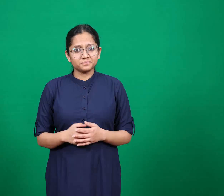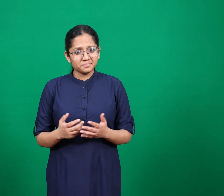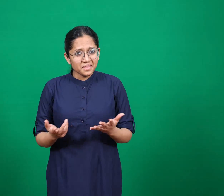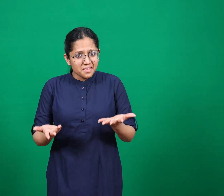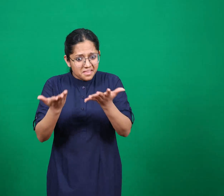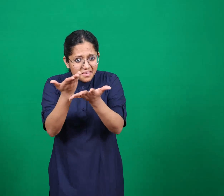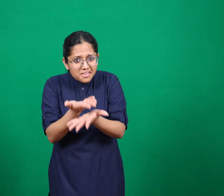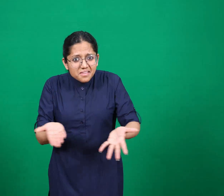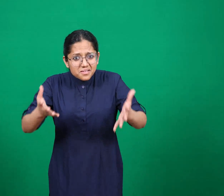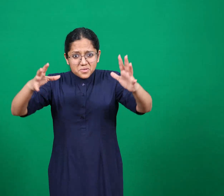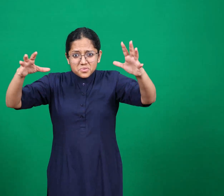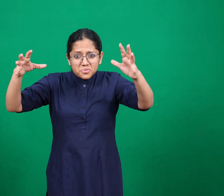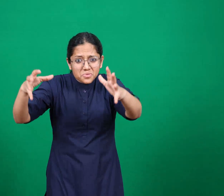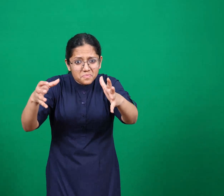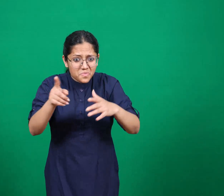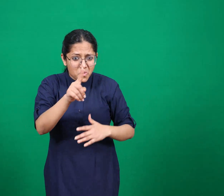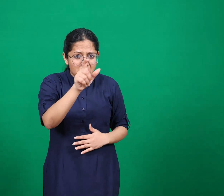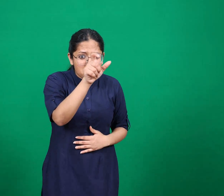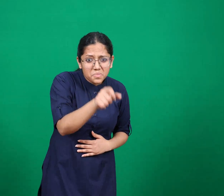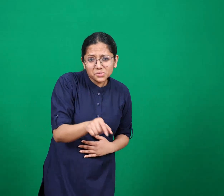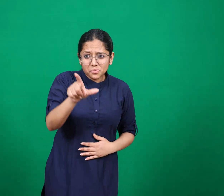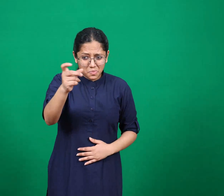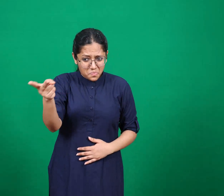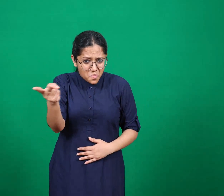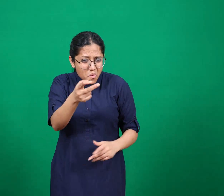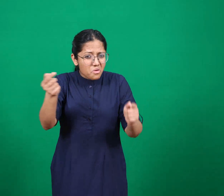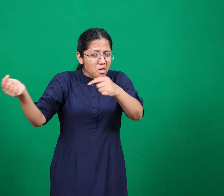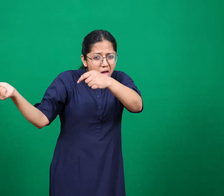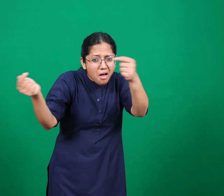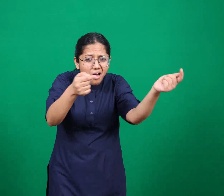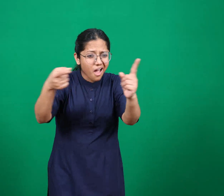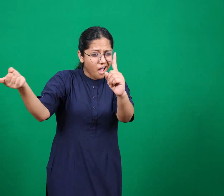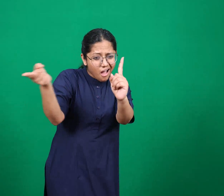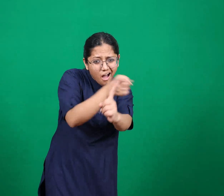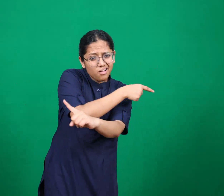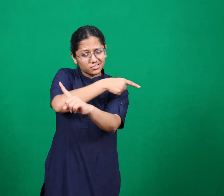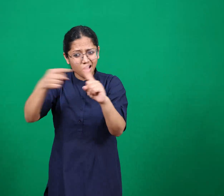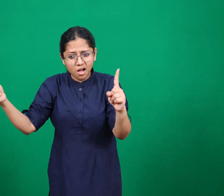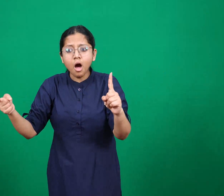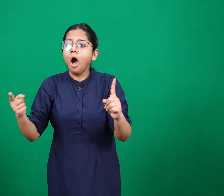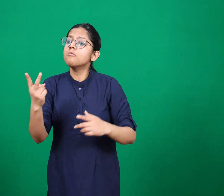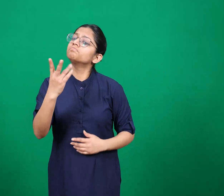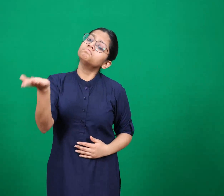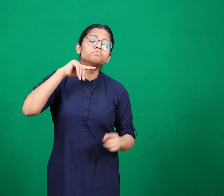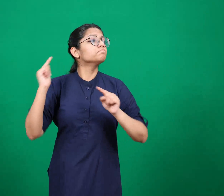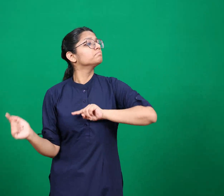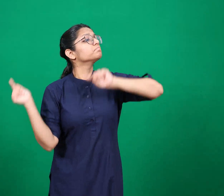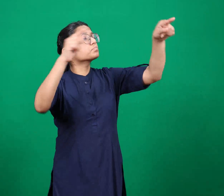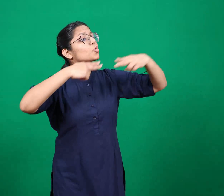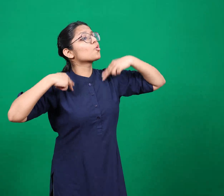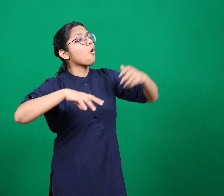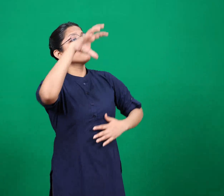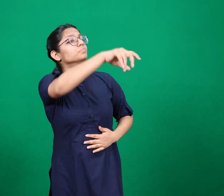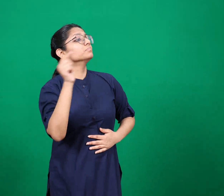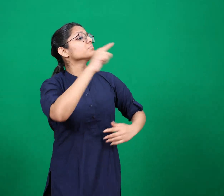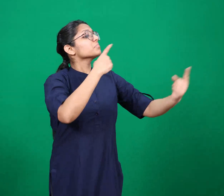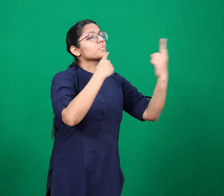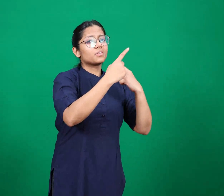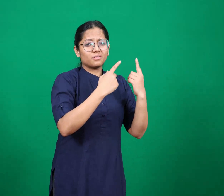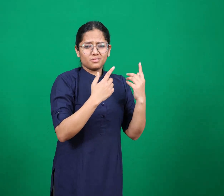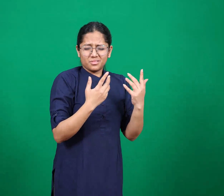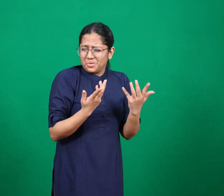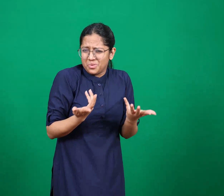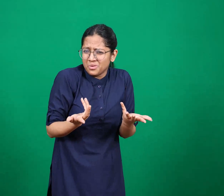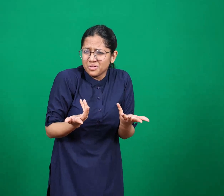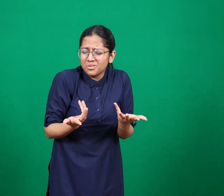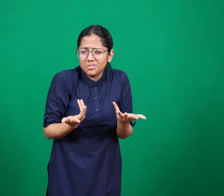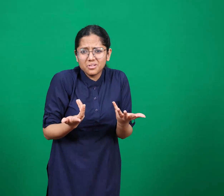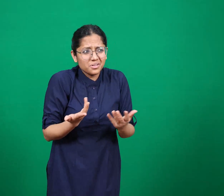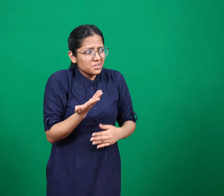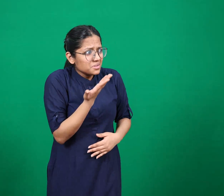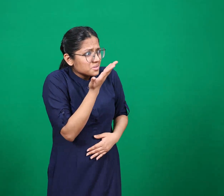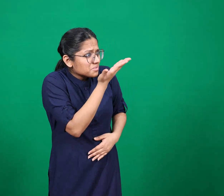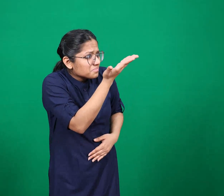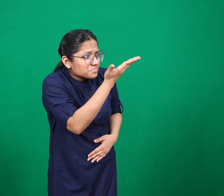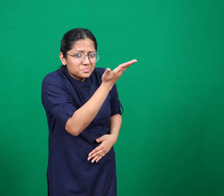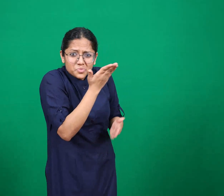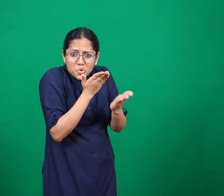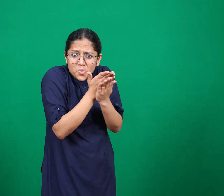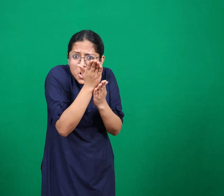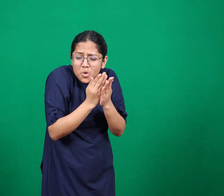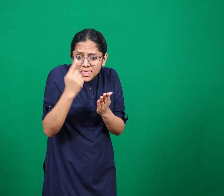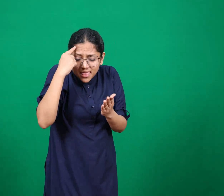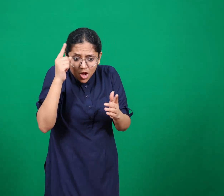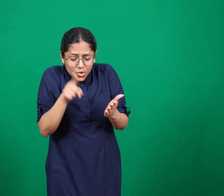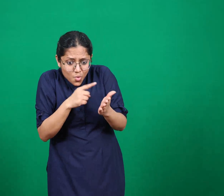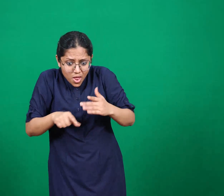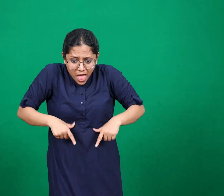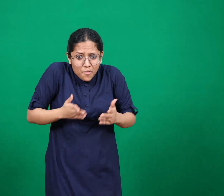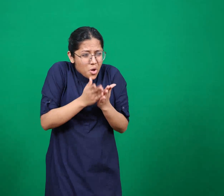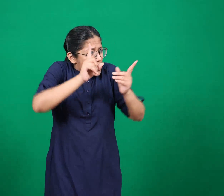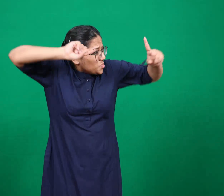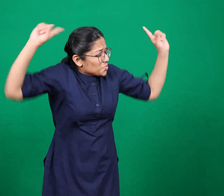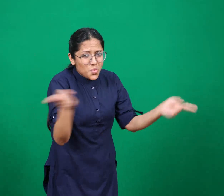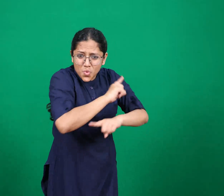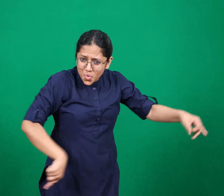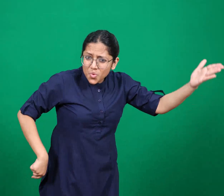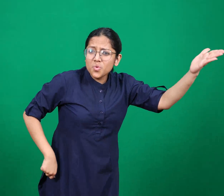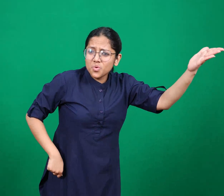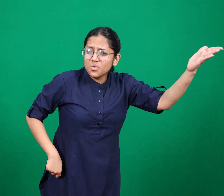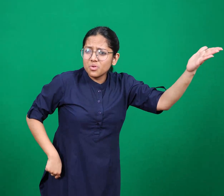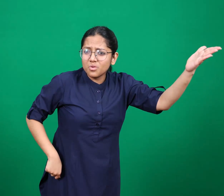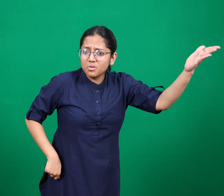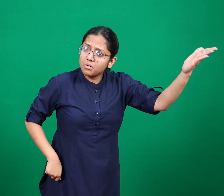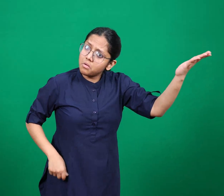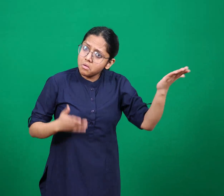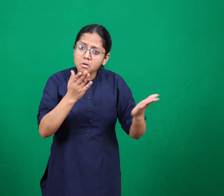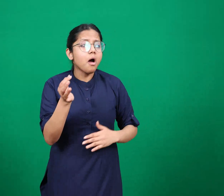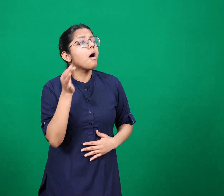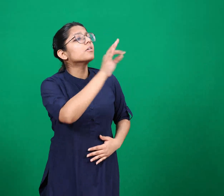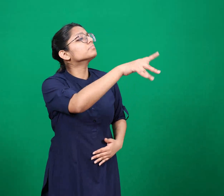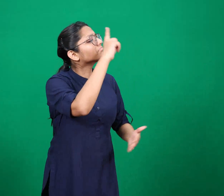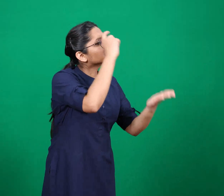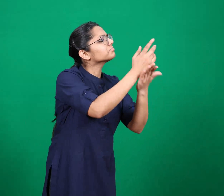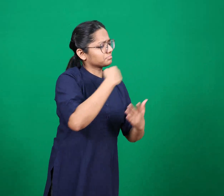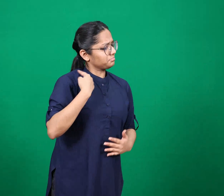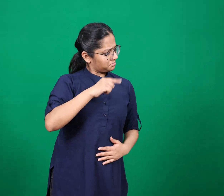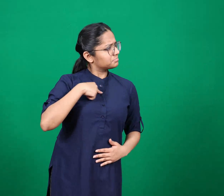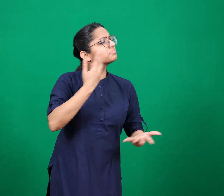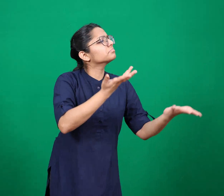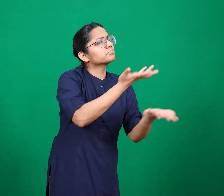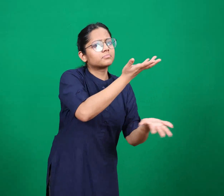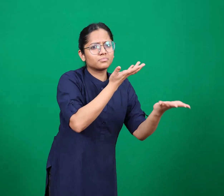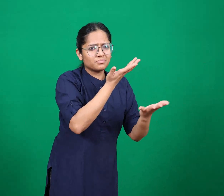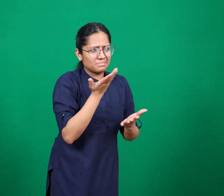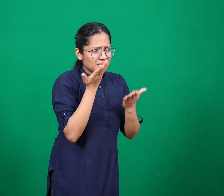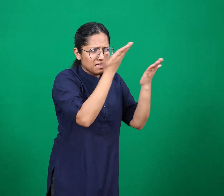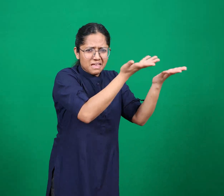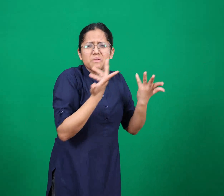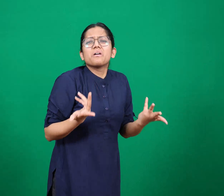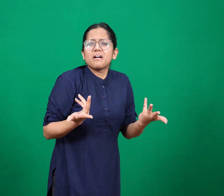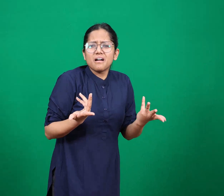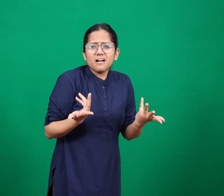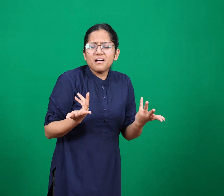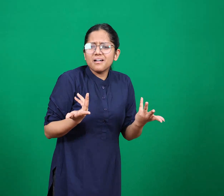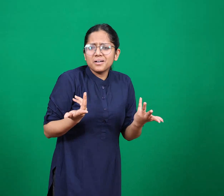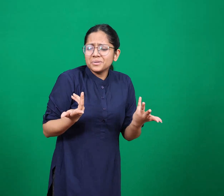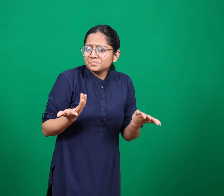If any of you has a grievance against another, how dare he go to law before the unrighteous instead of before the saints!